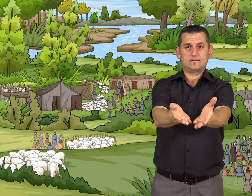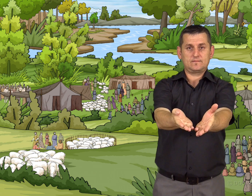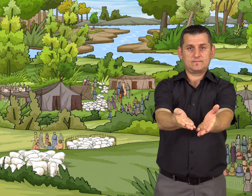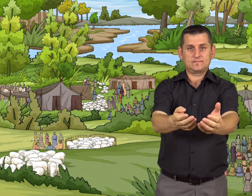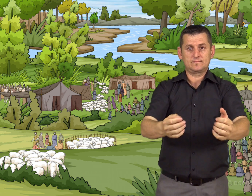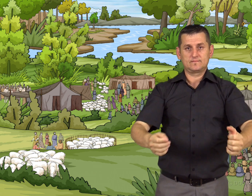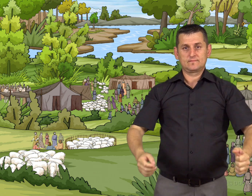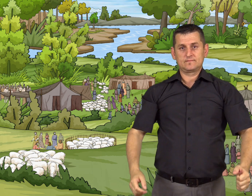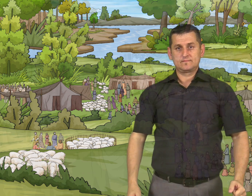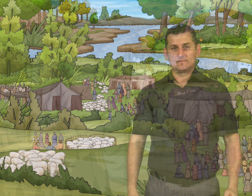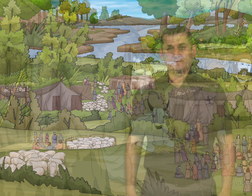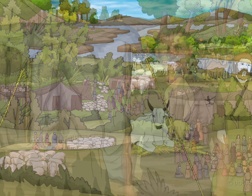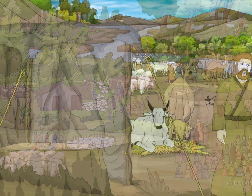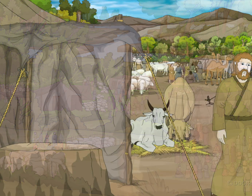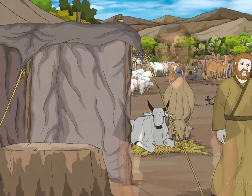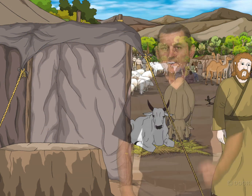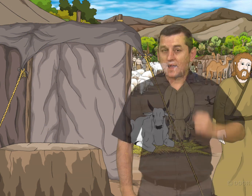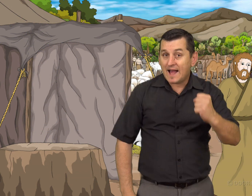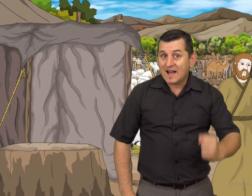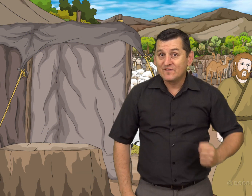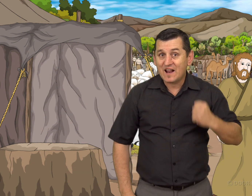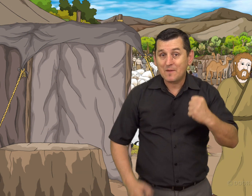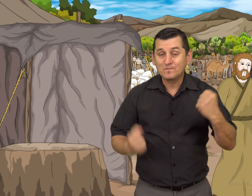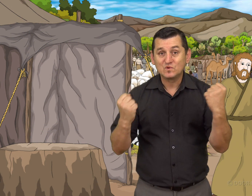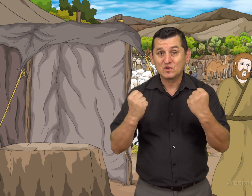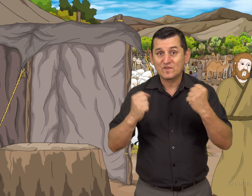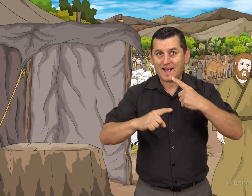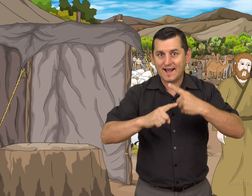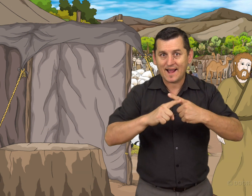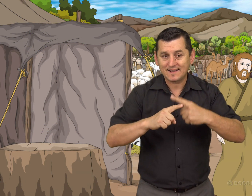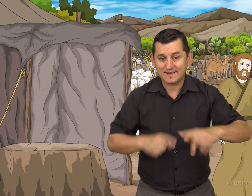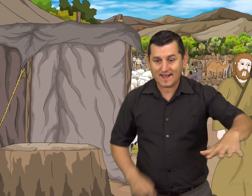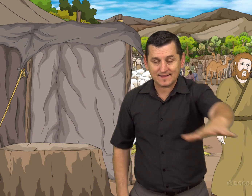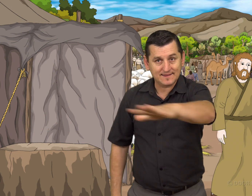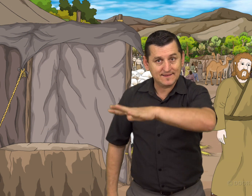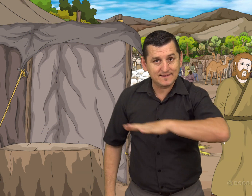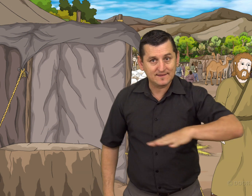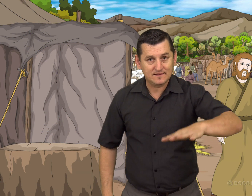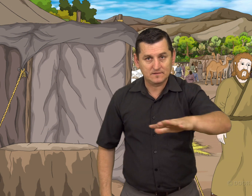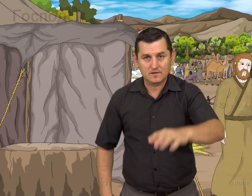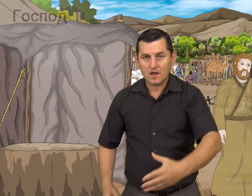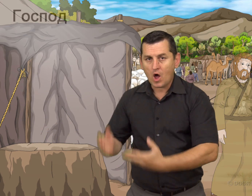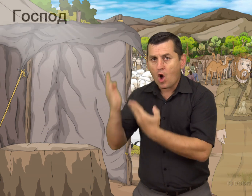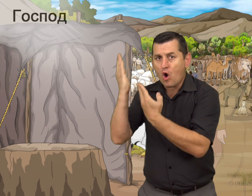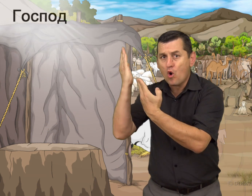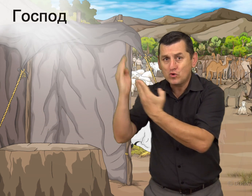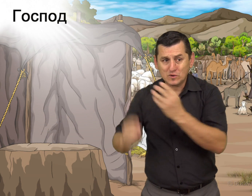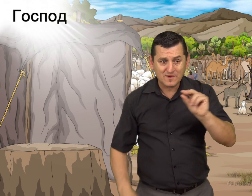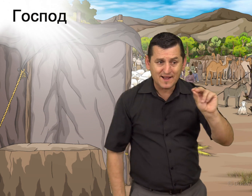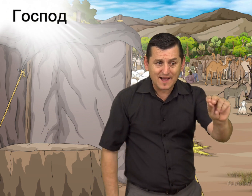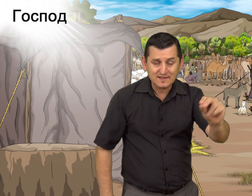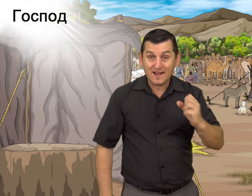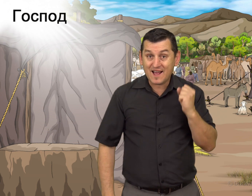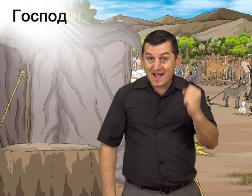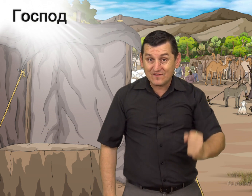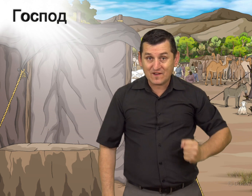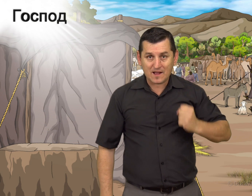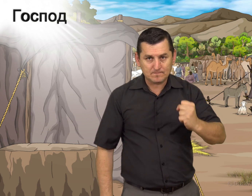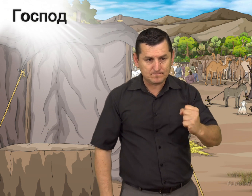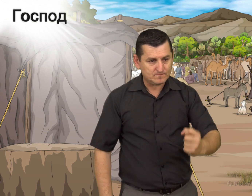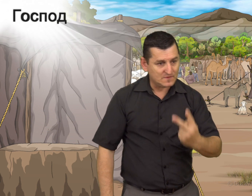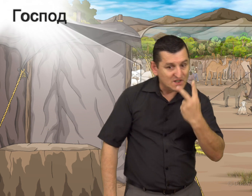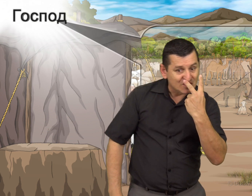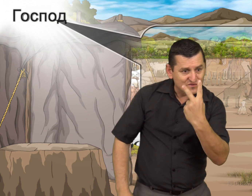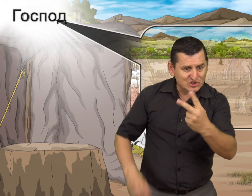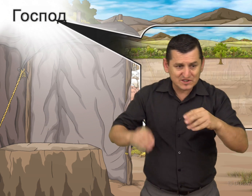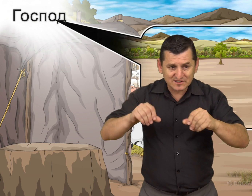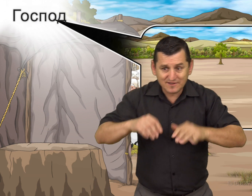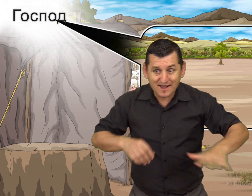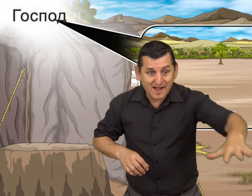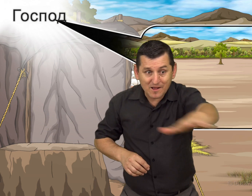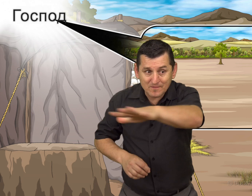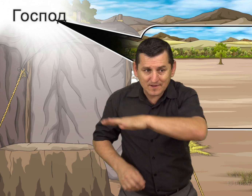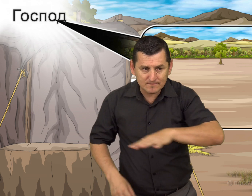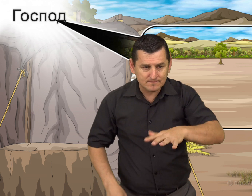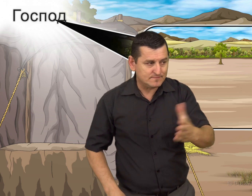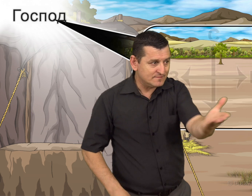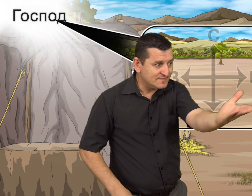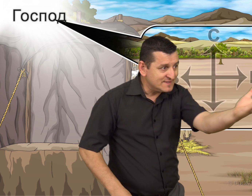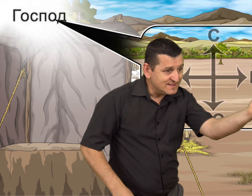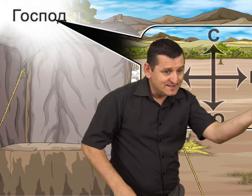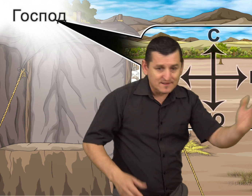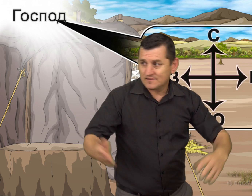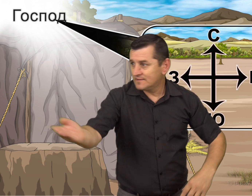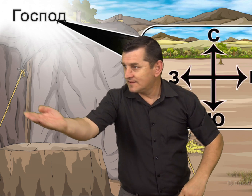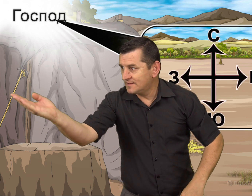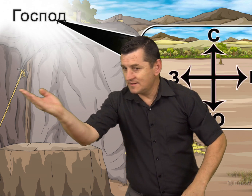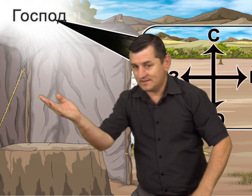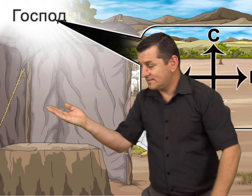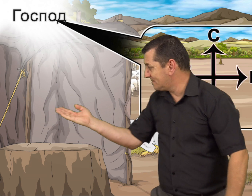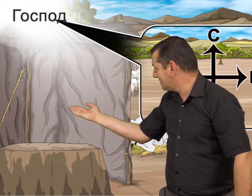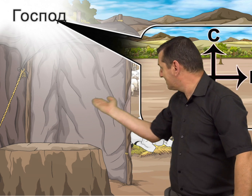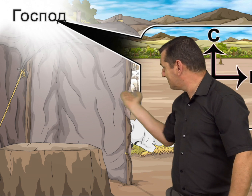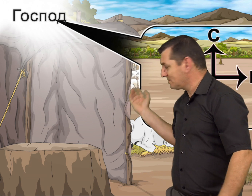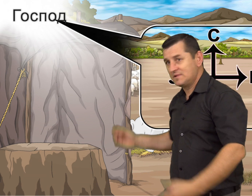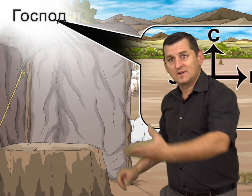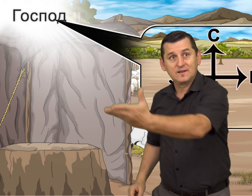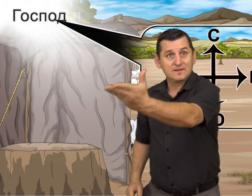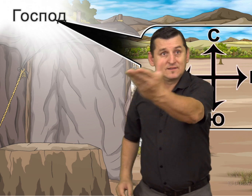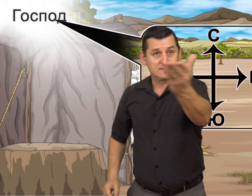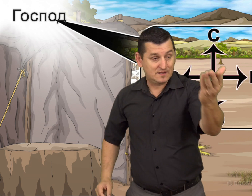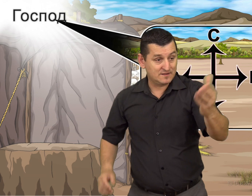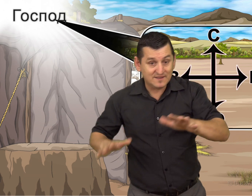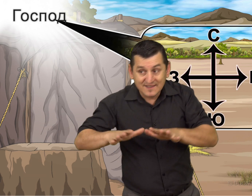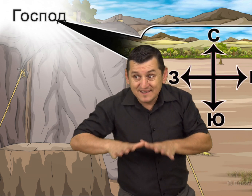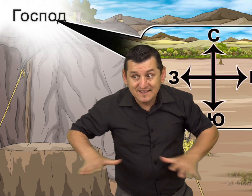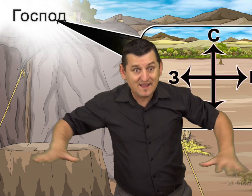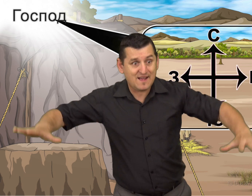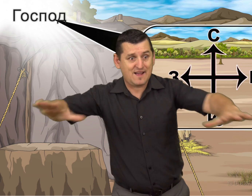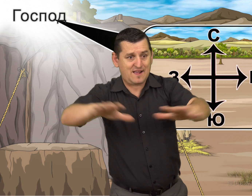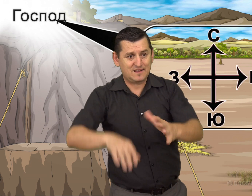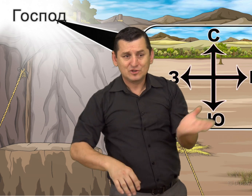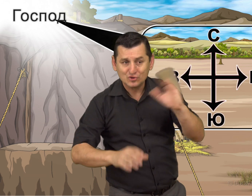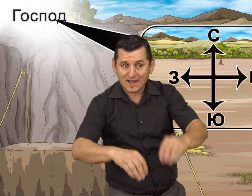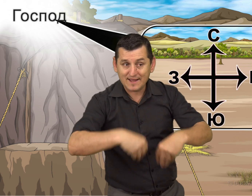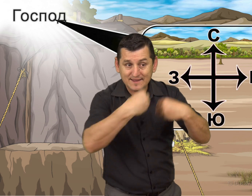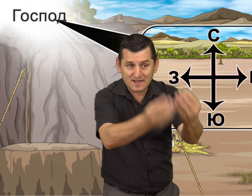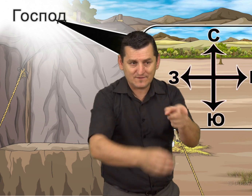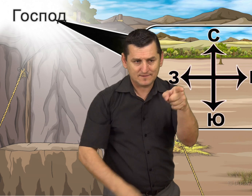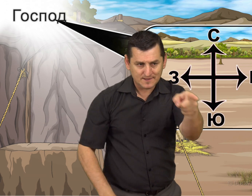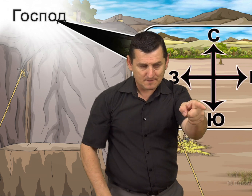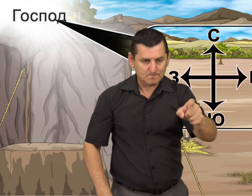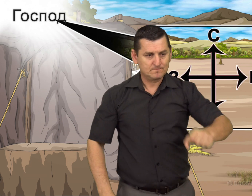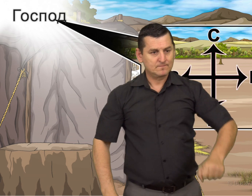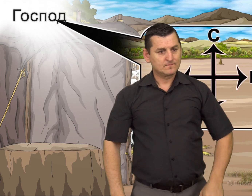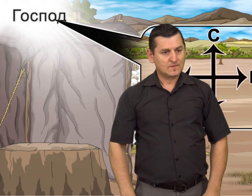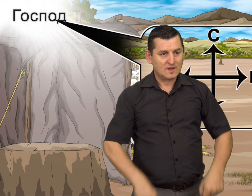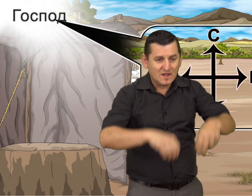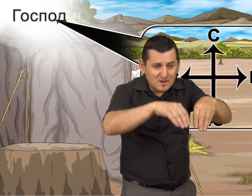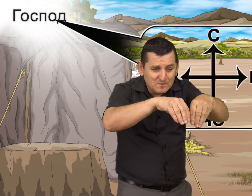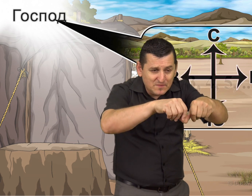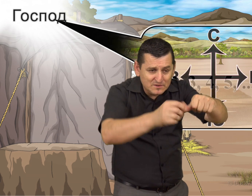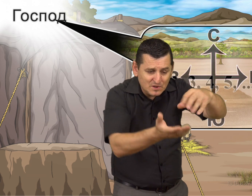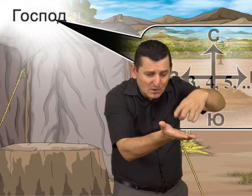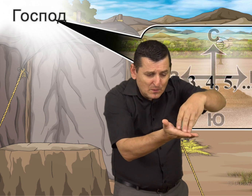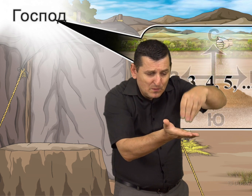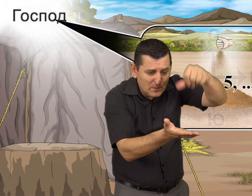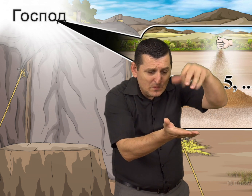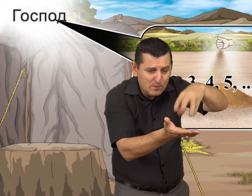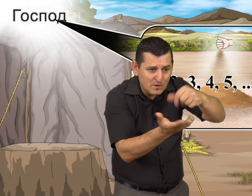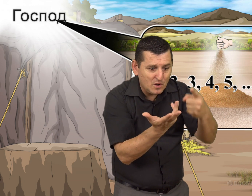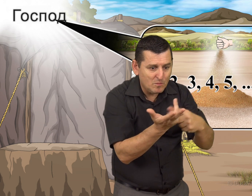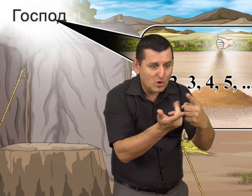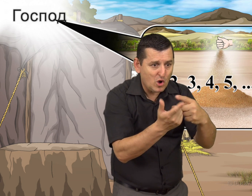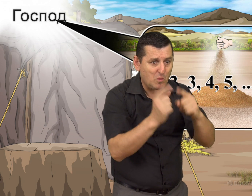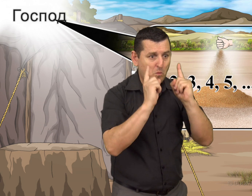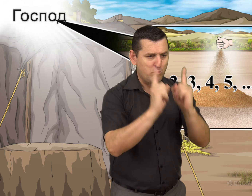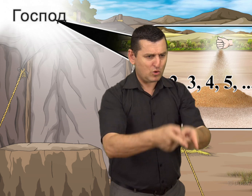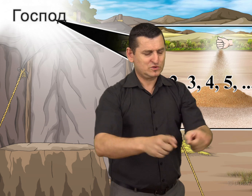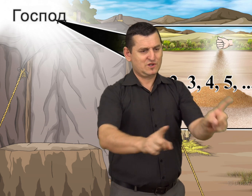After Lot had departed, the LORD said to Abram, “Now lift up your eyes from the place where you are, and look to the north and south and east and west, for all the land that you see, I will give to you and your offspring forever.